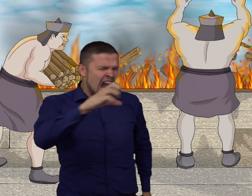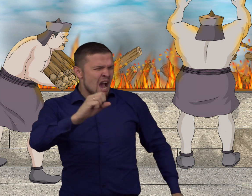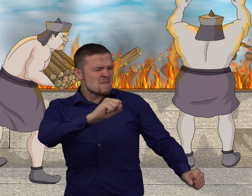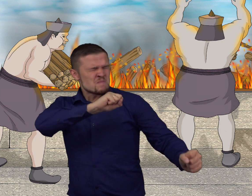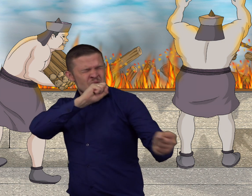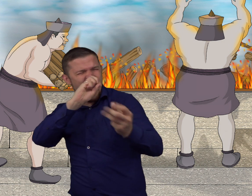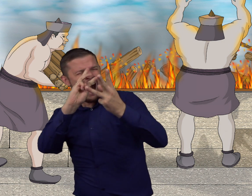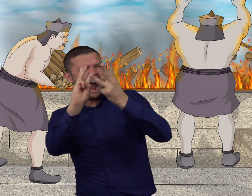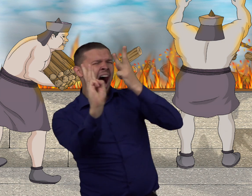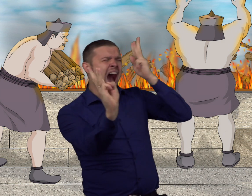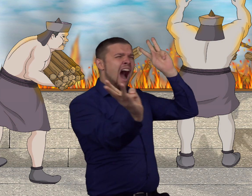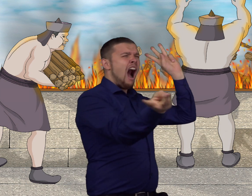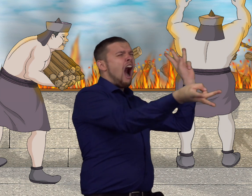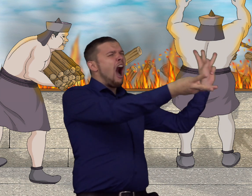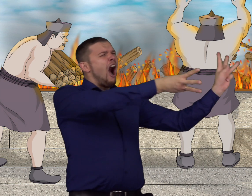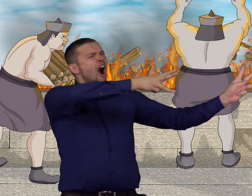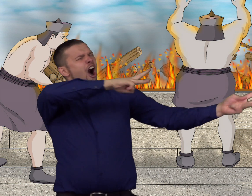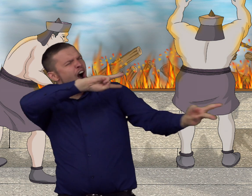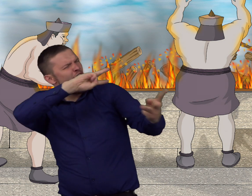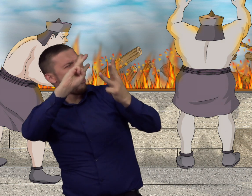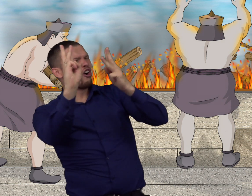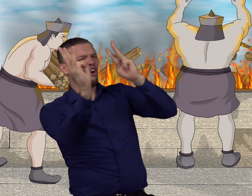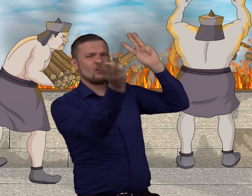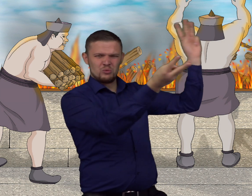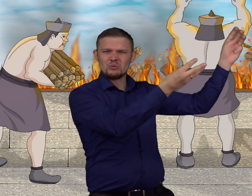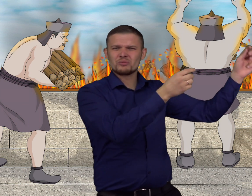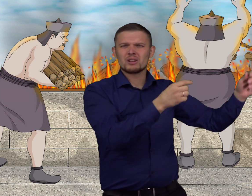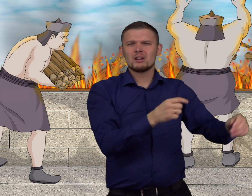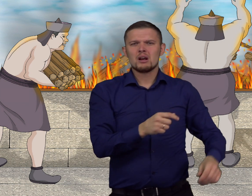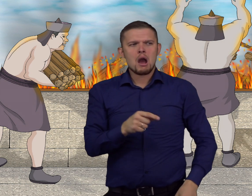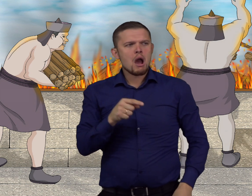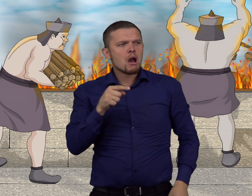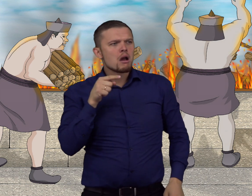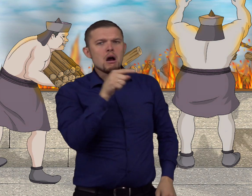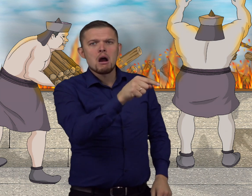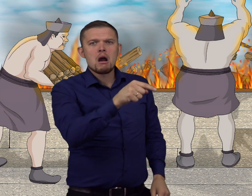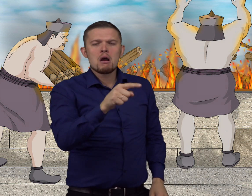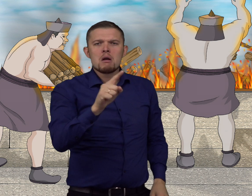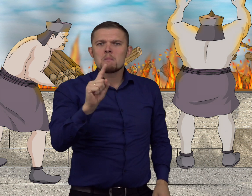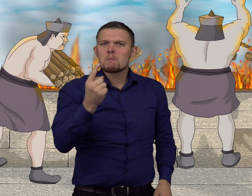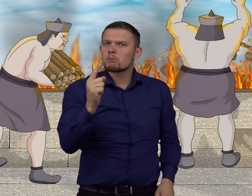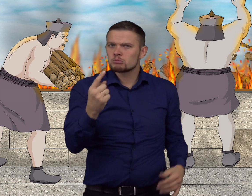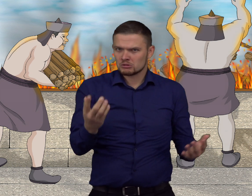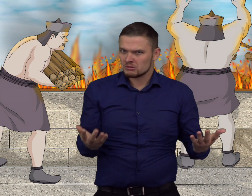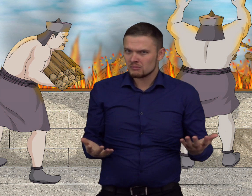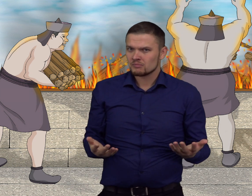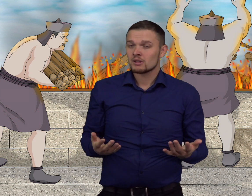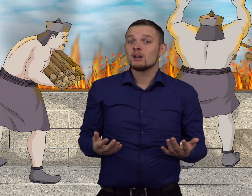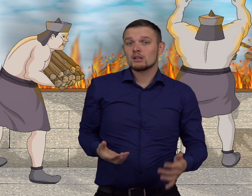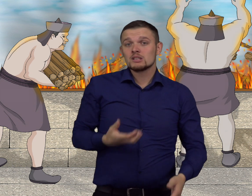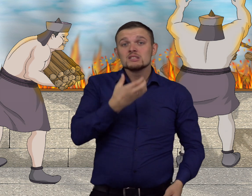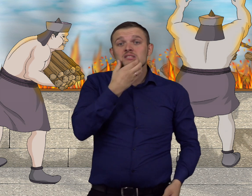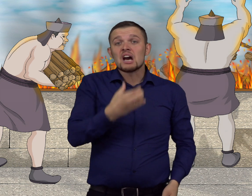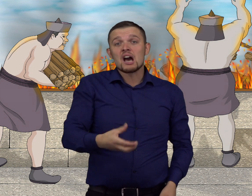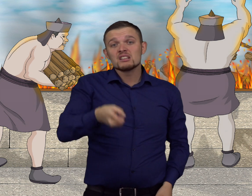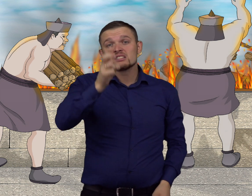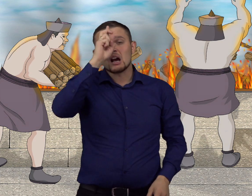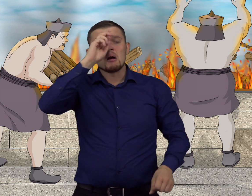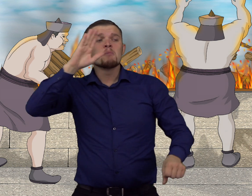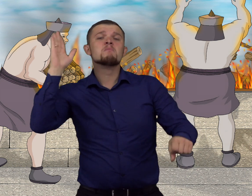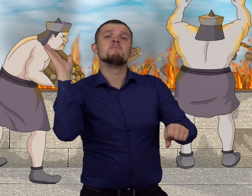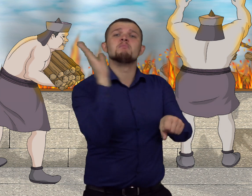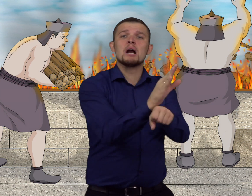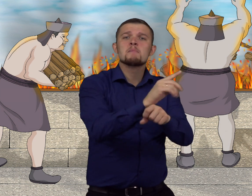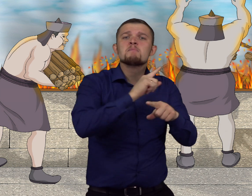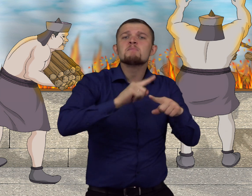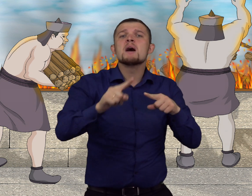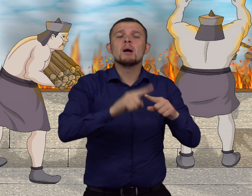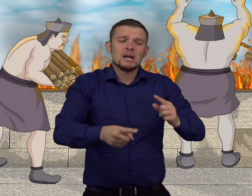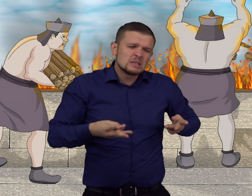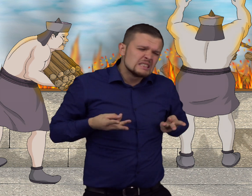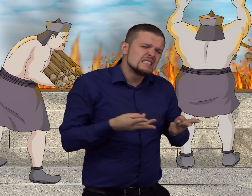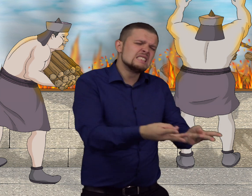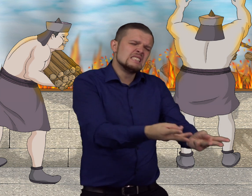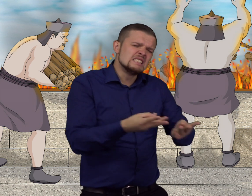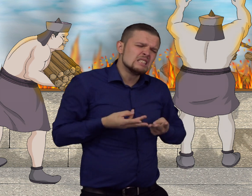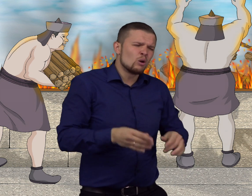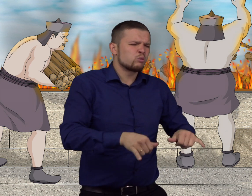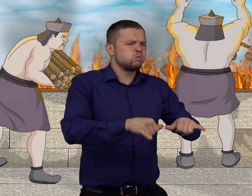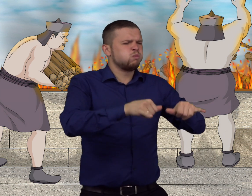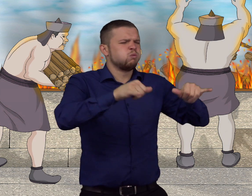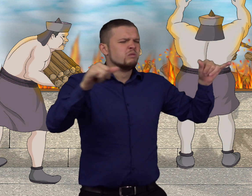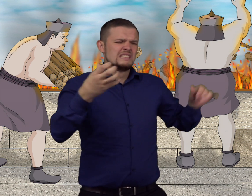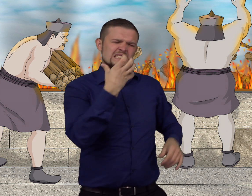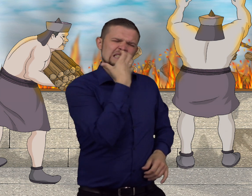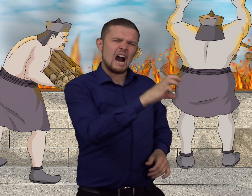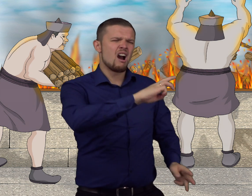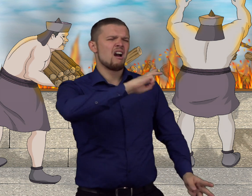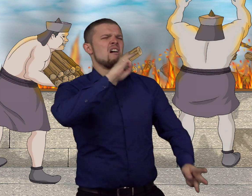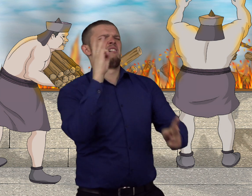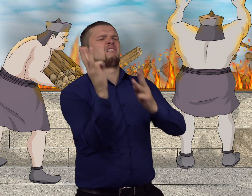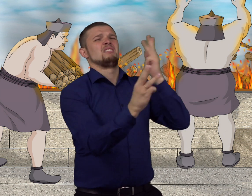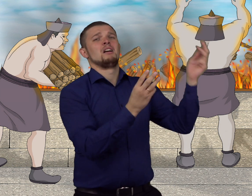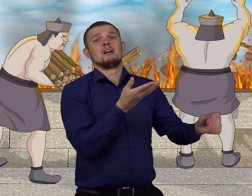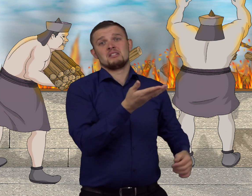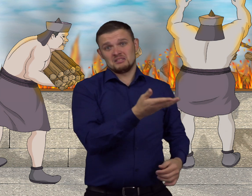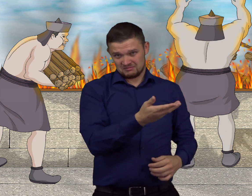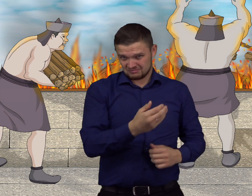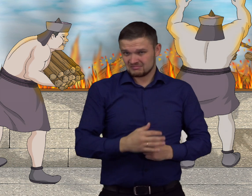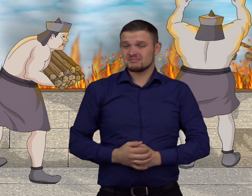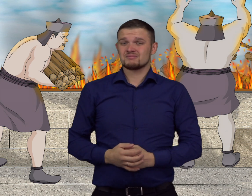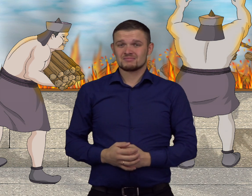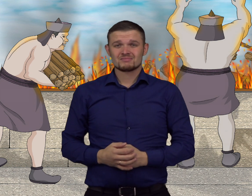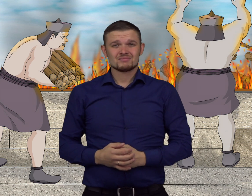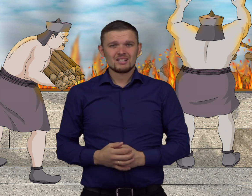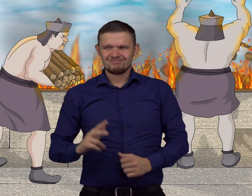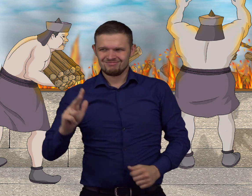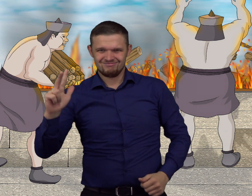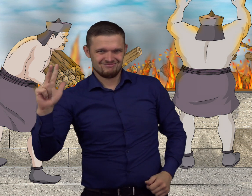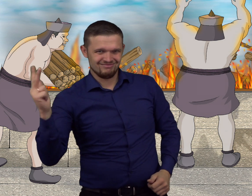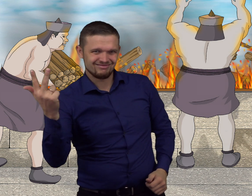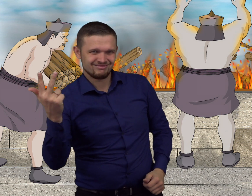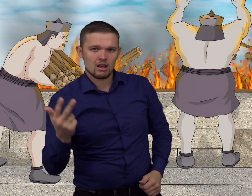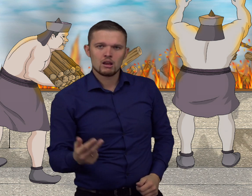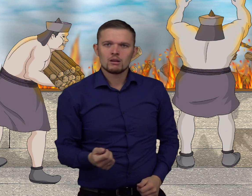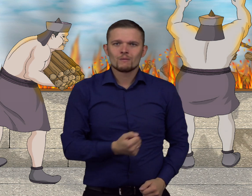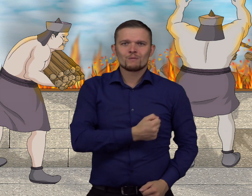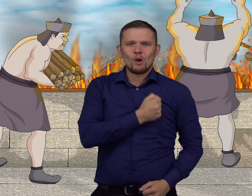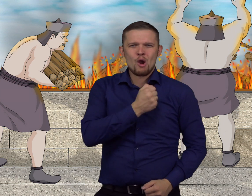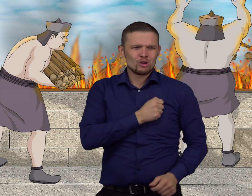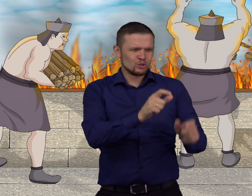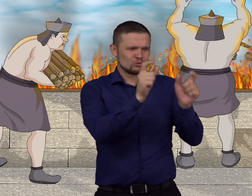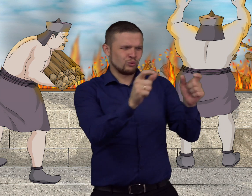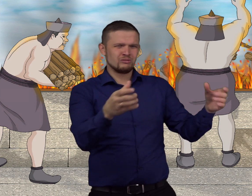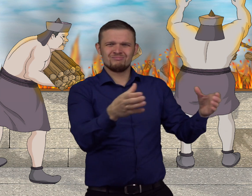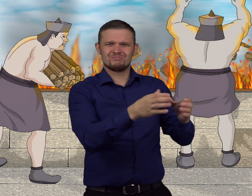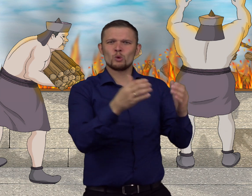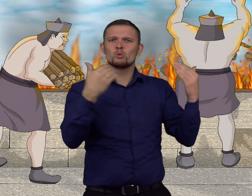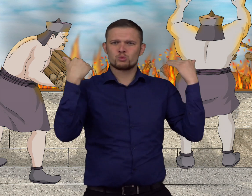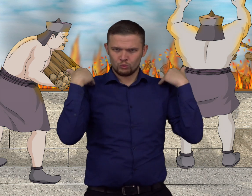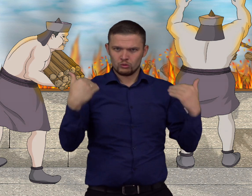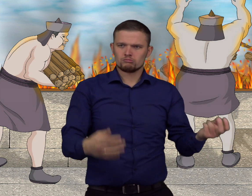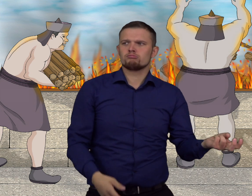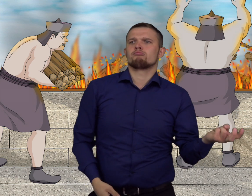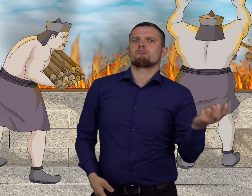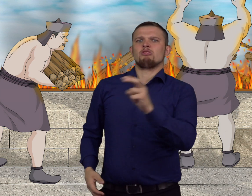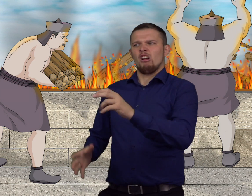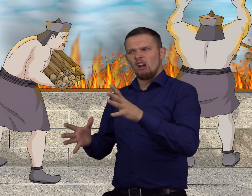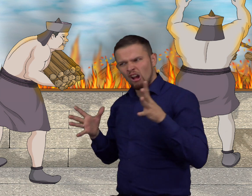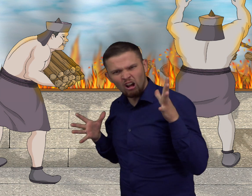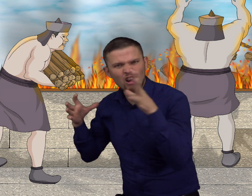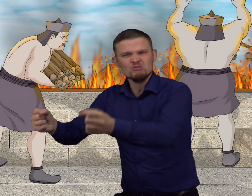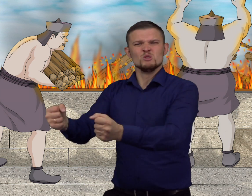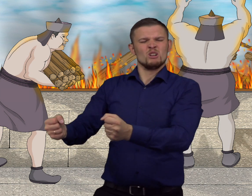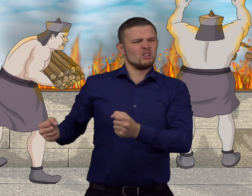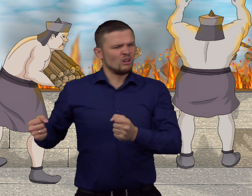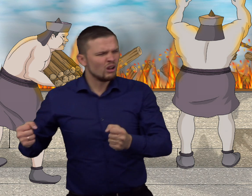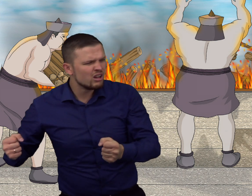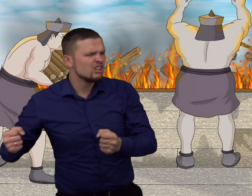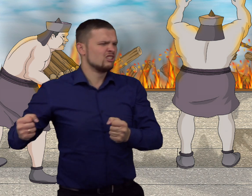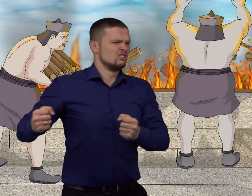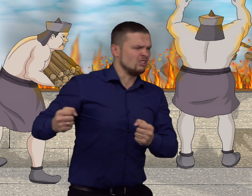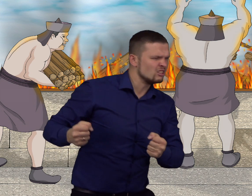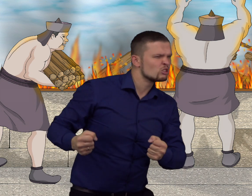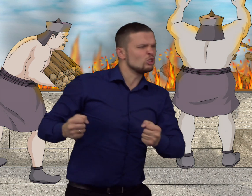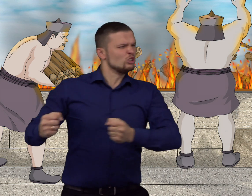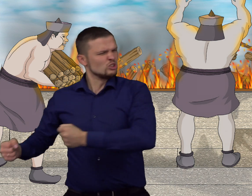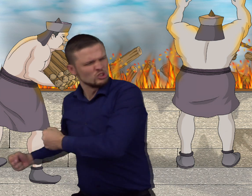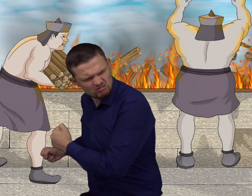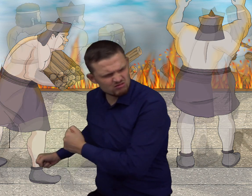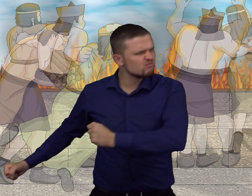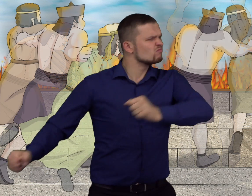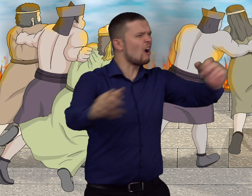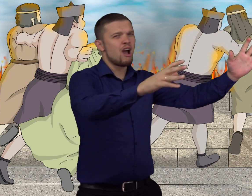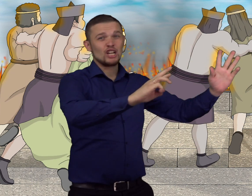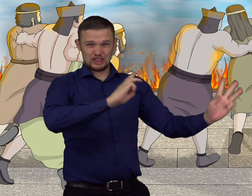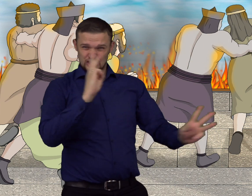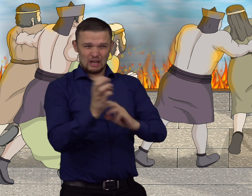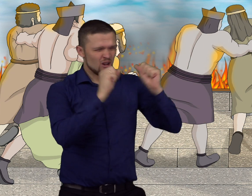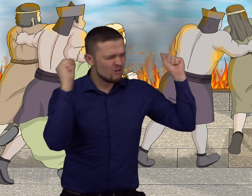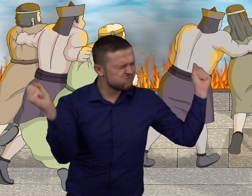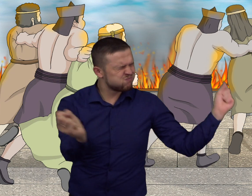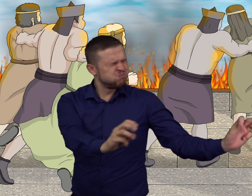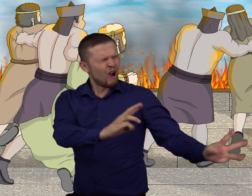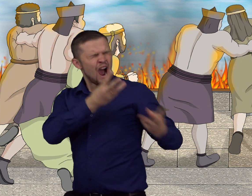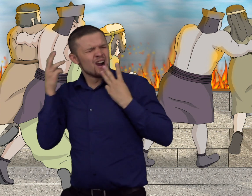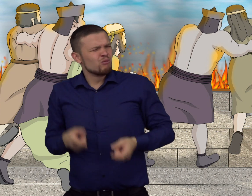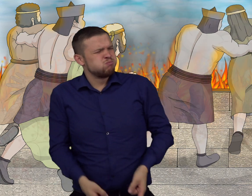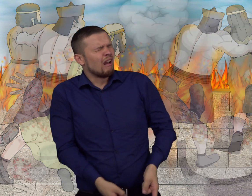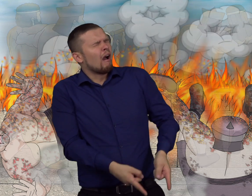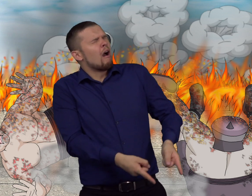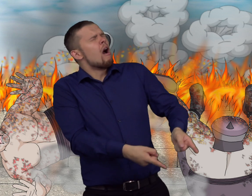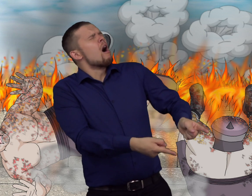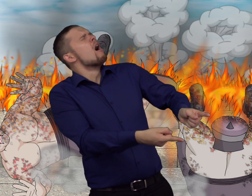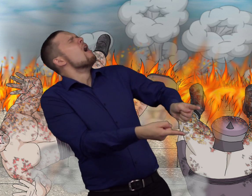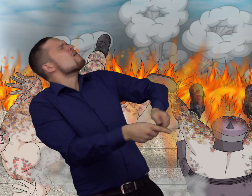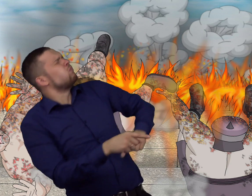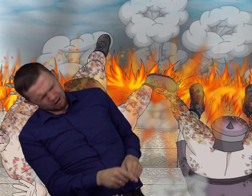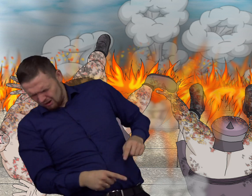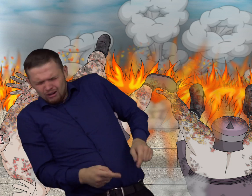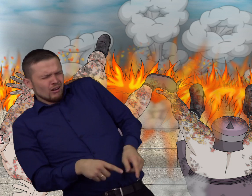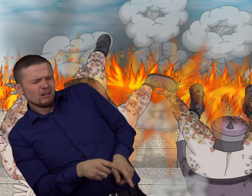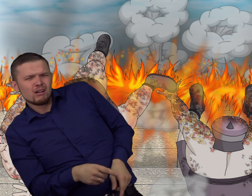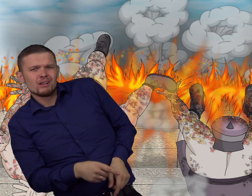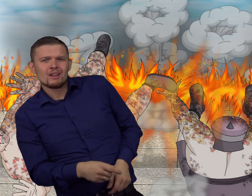So they were tied up, wearing robes, trousers, turbans, and other clothes, and they were thrown into the blazing fiery furnace.